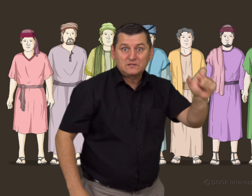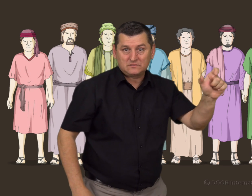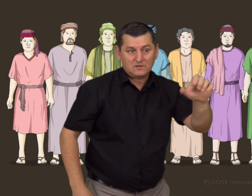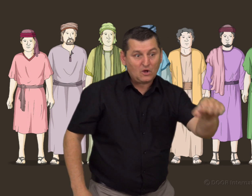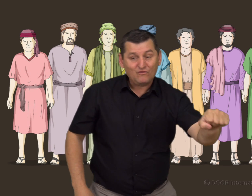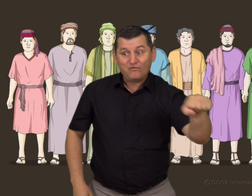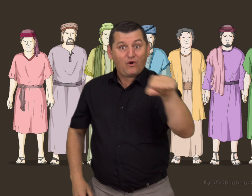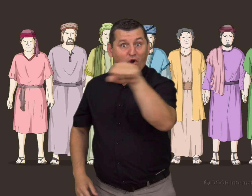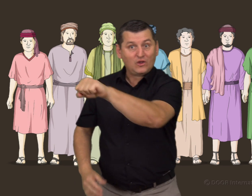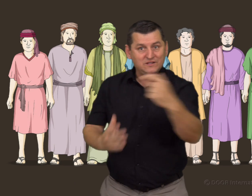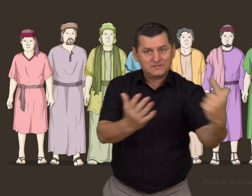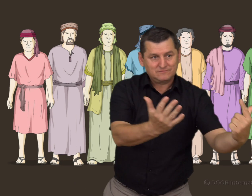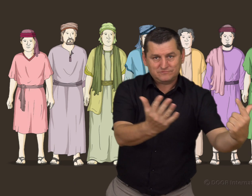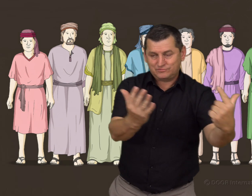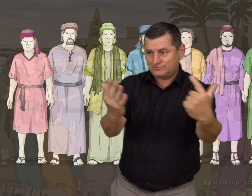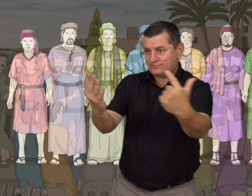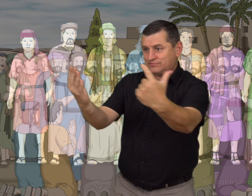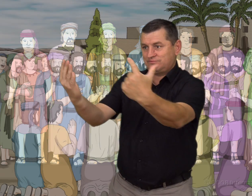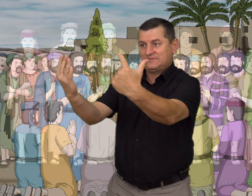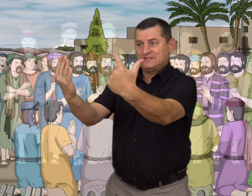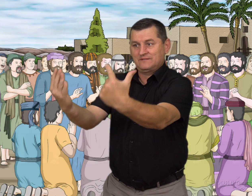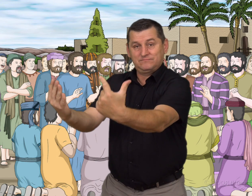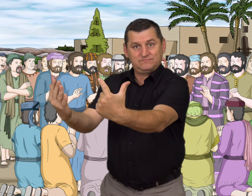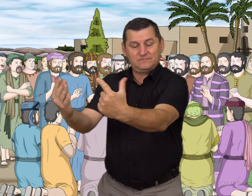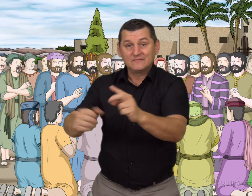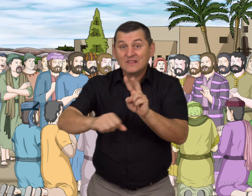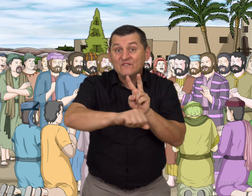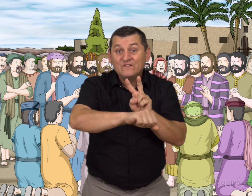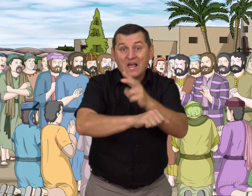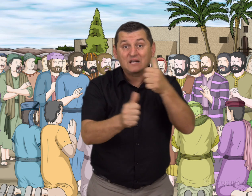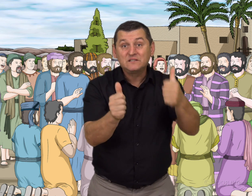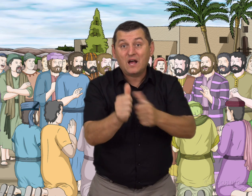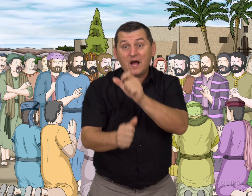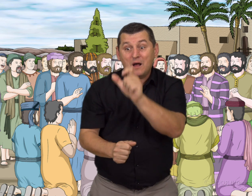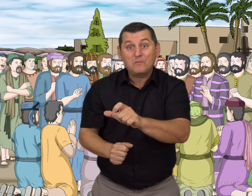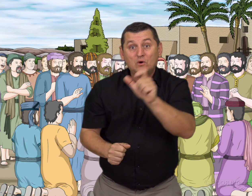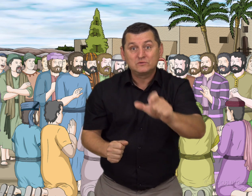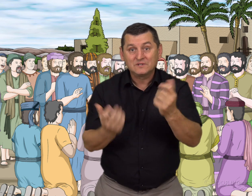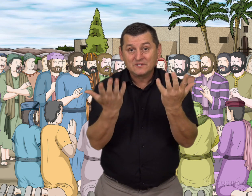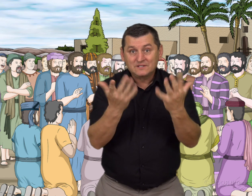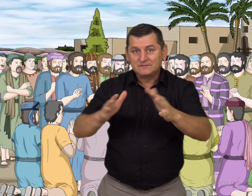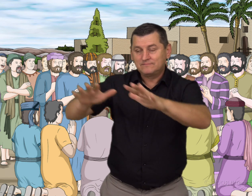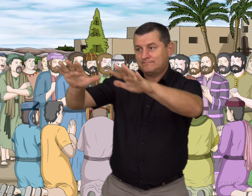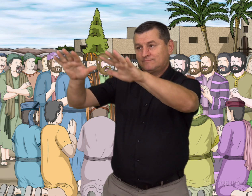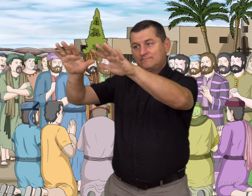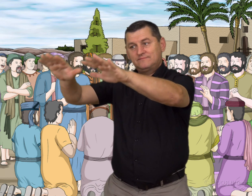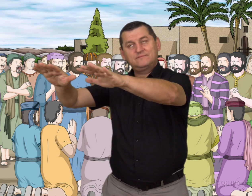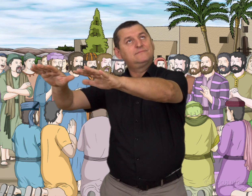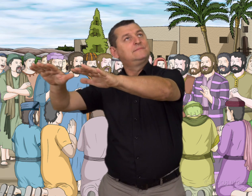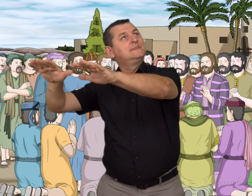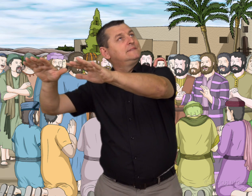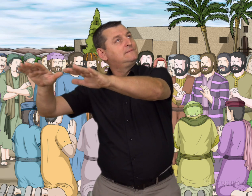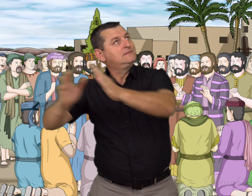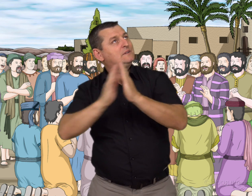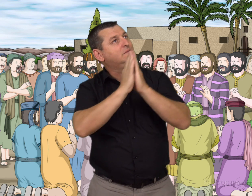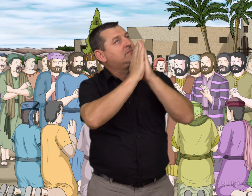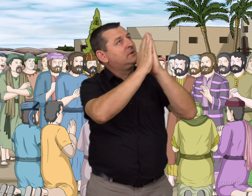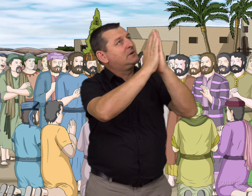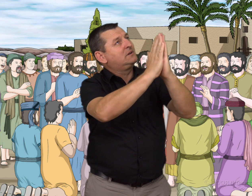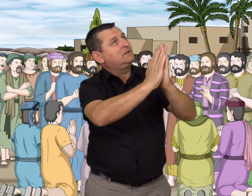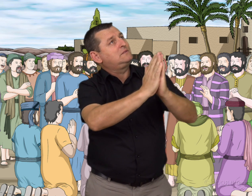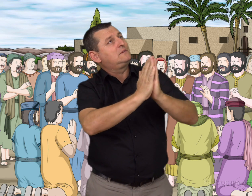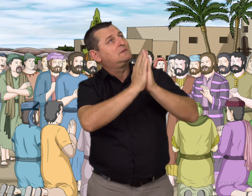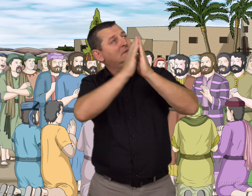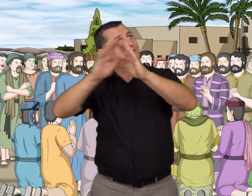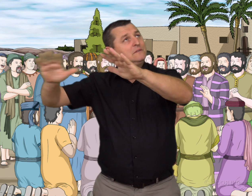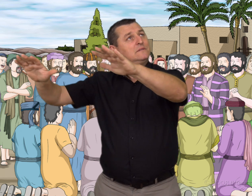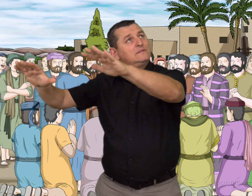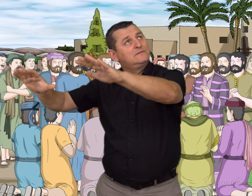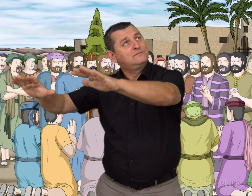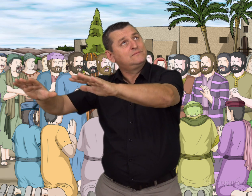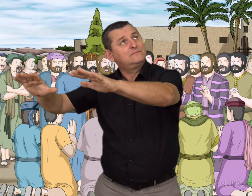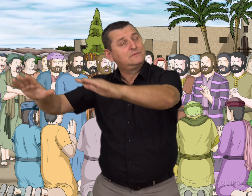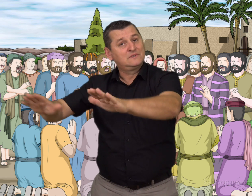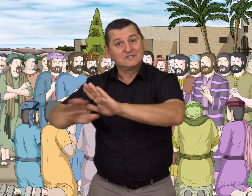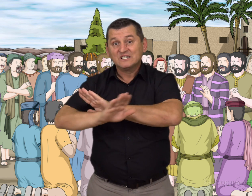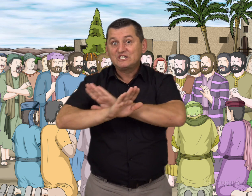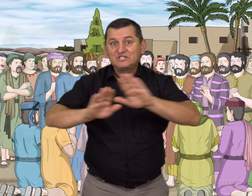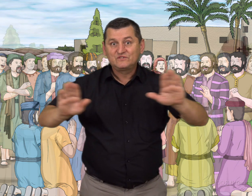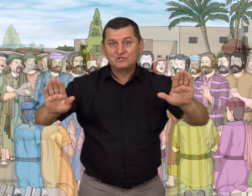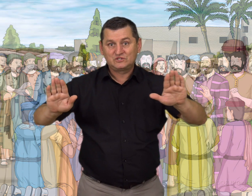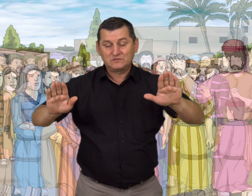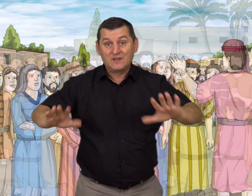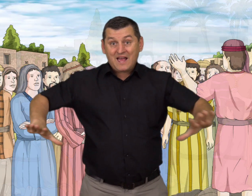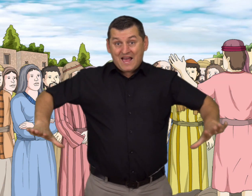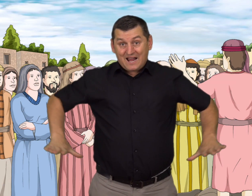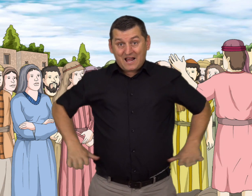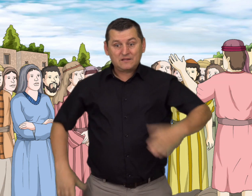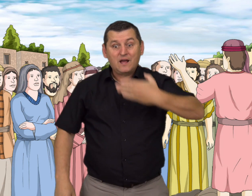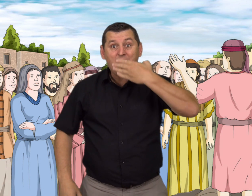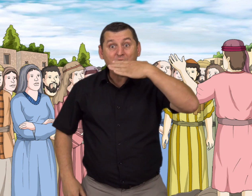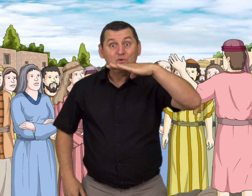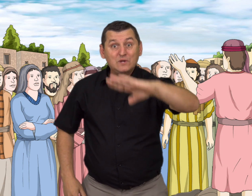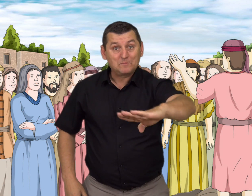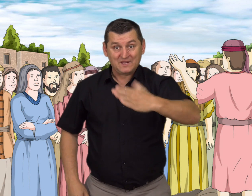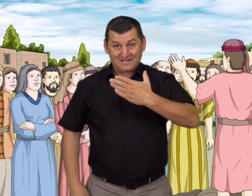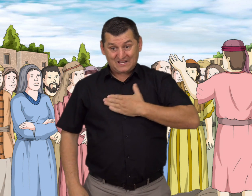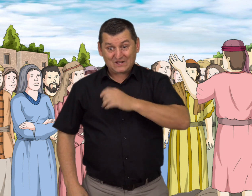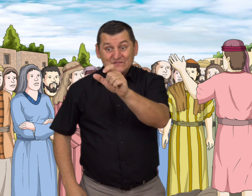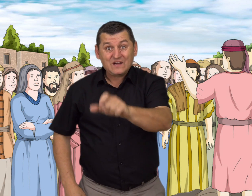They presented these seven to the apostles, who prayed and laid their hands on them.